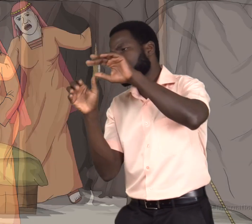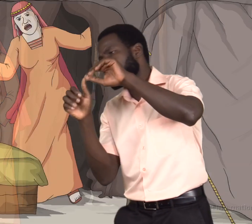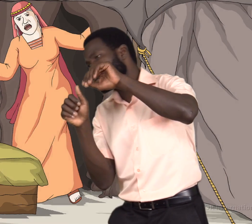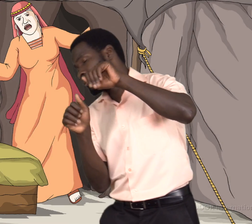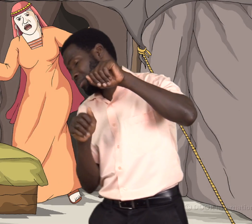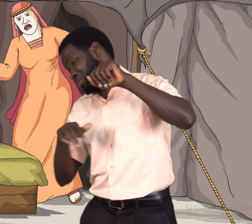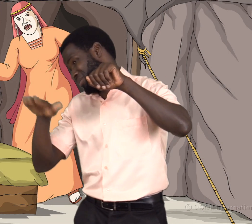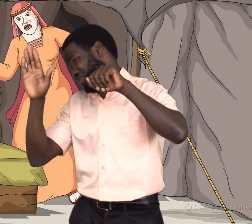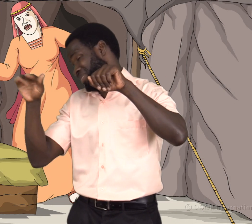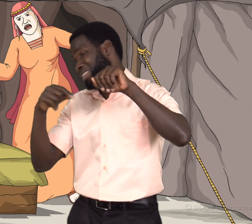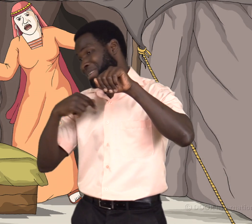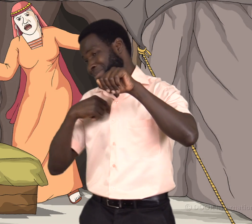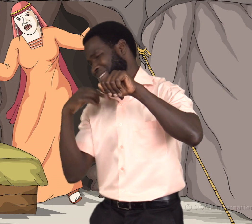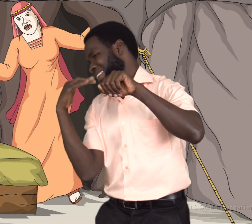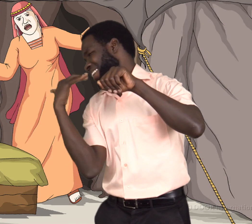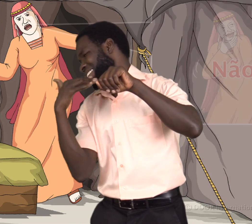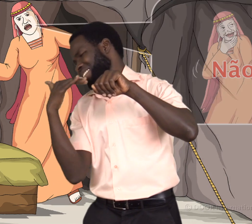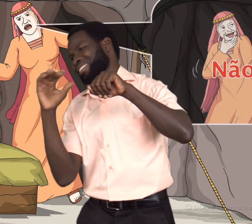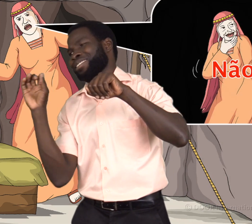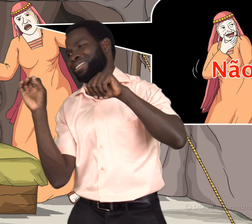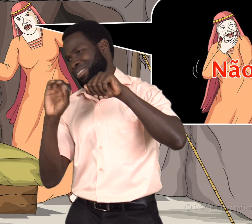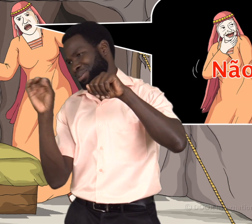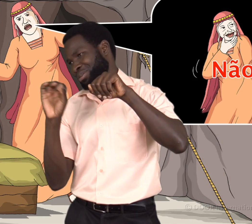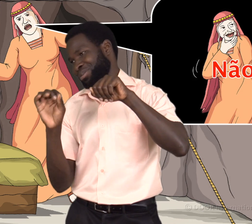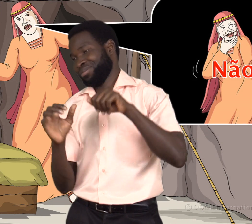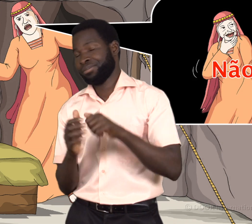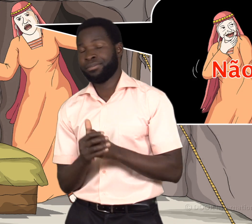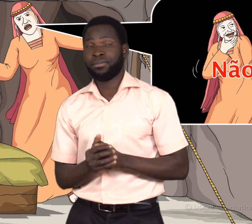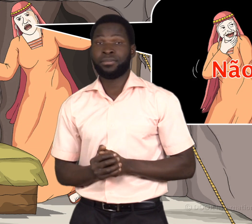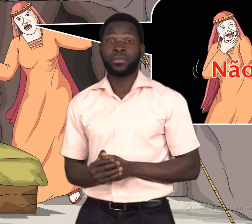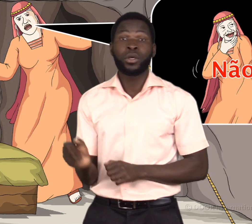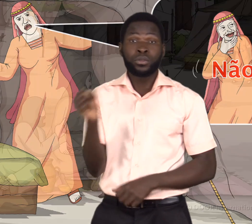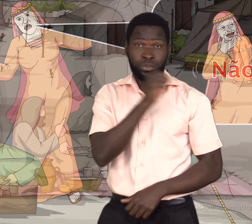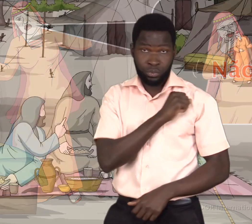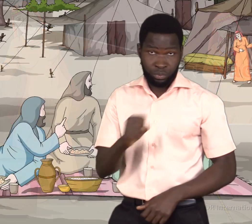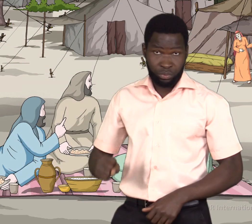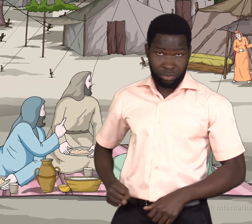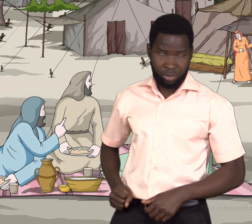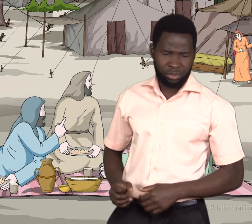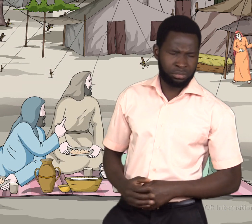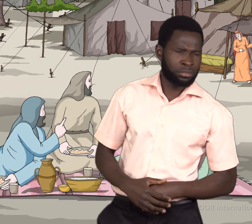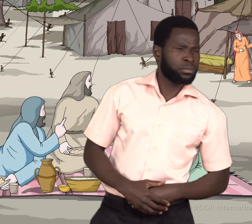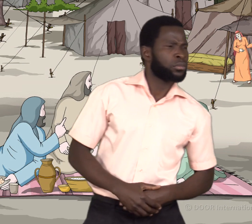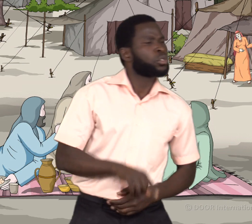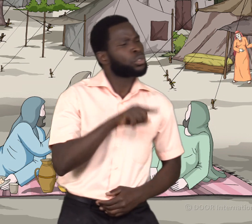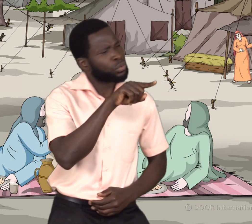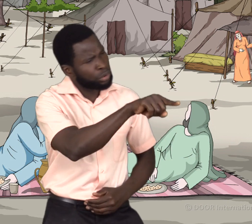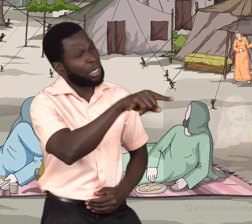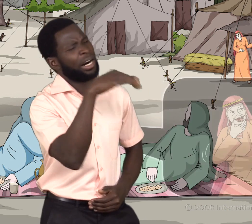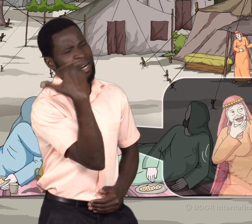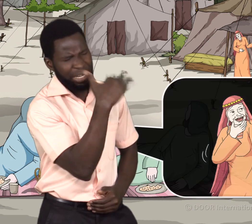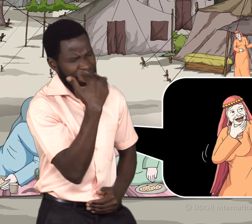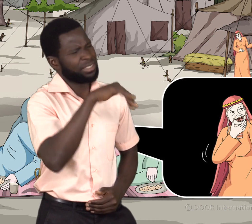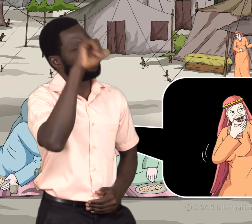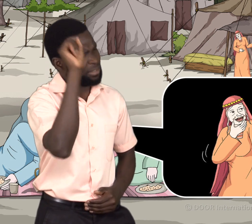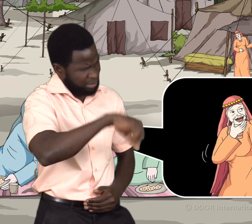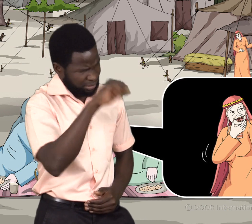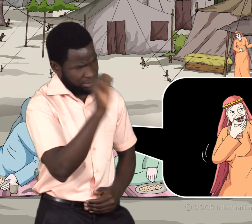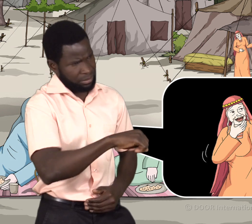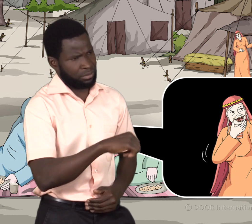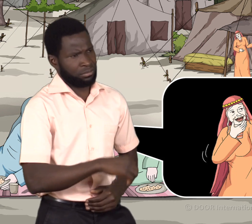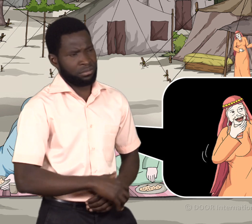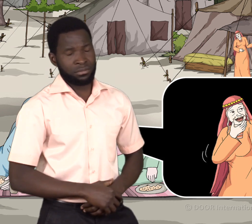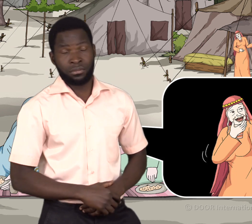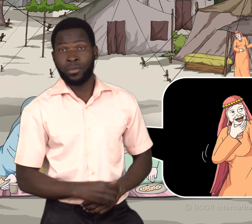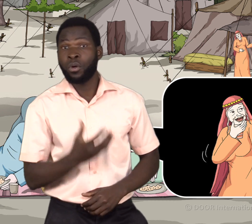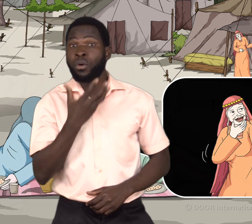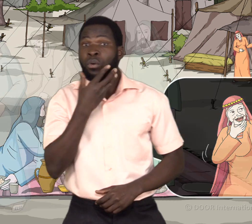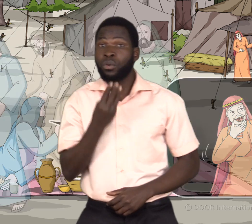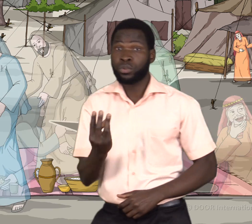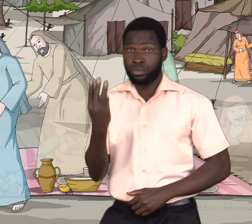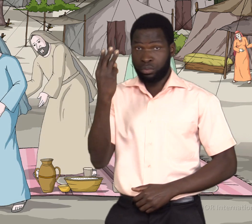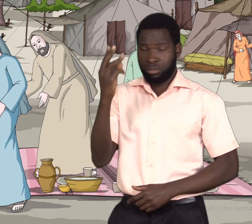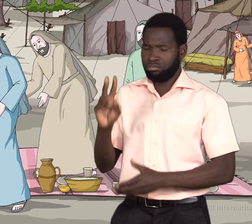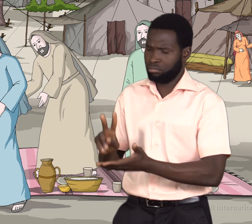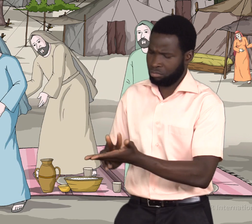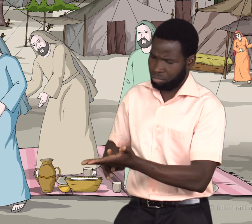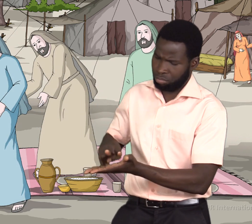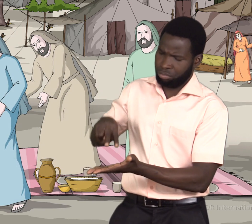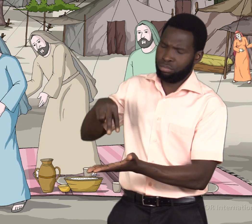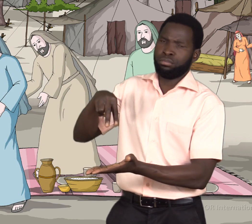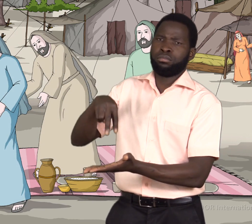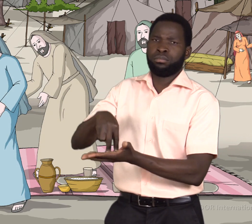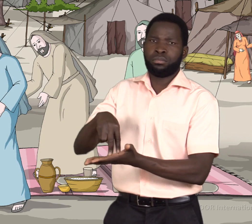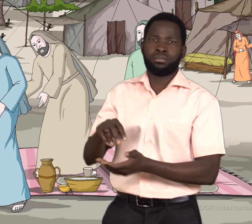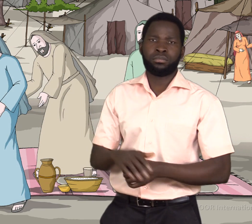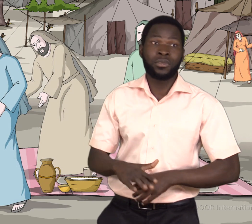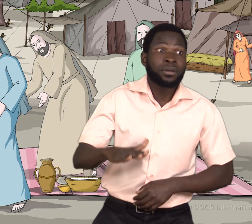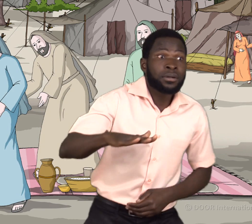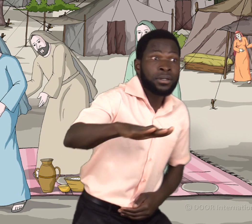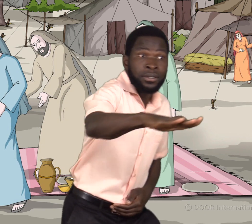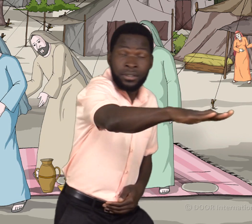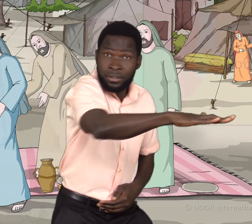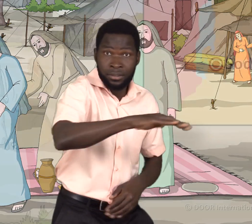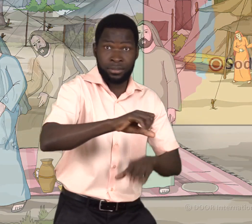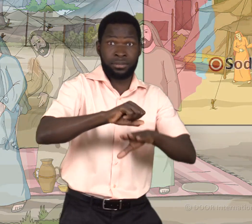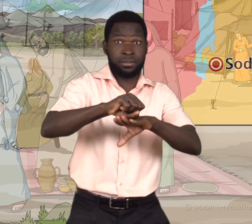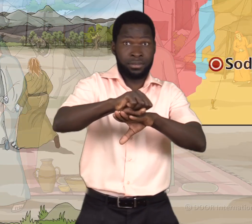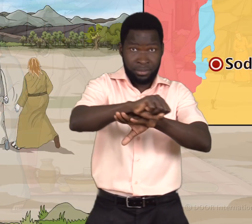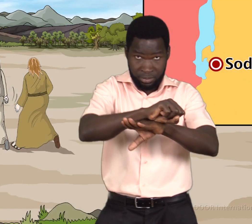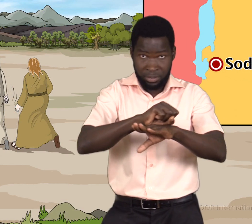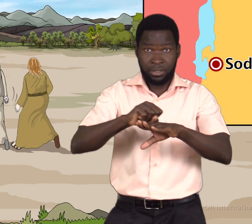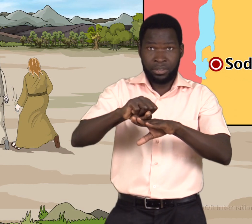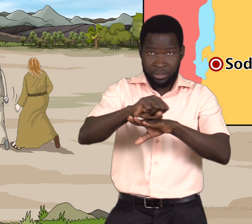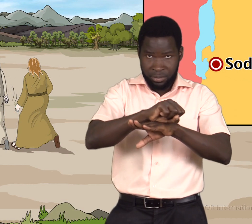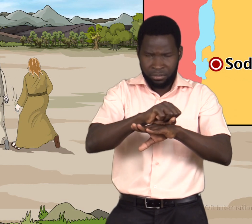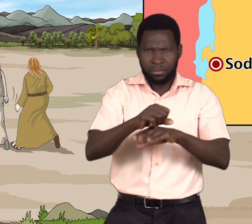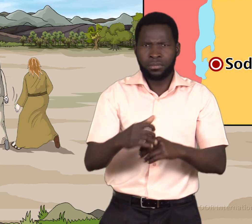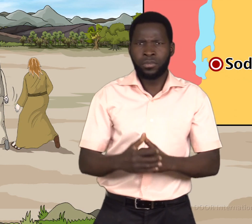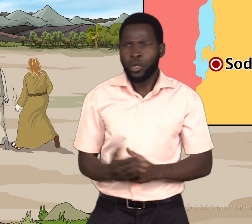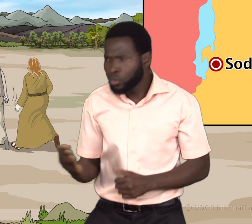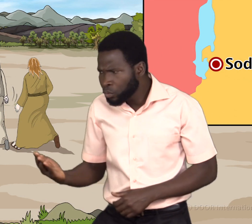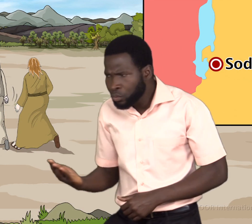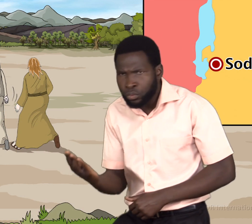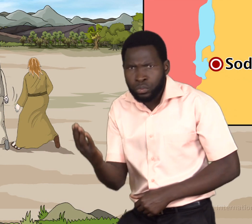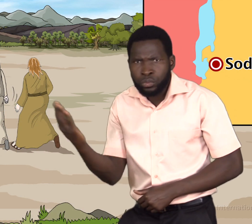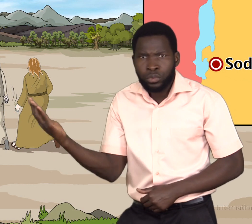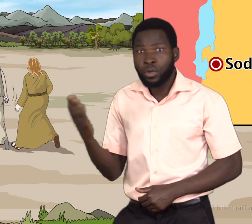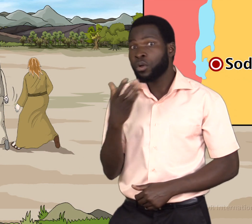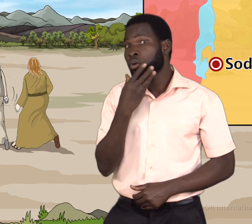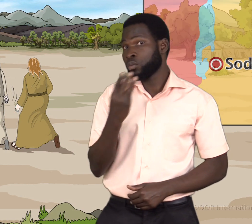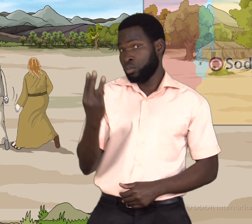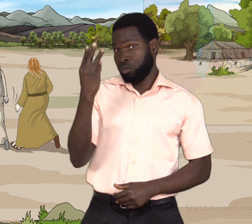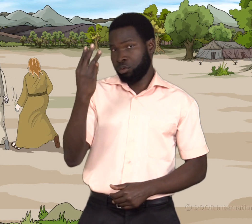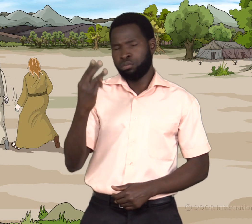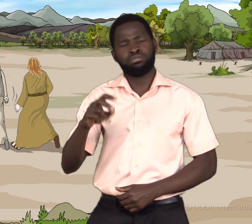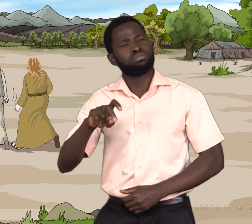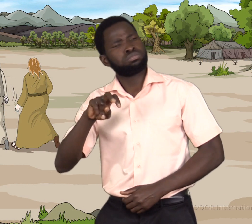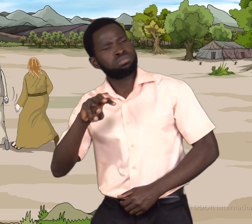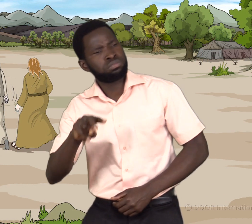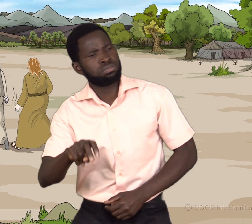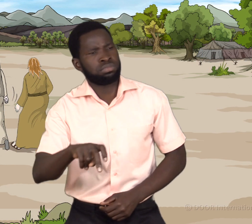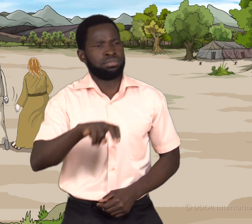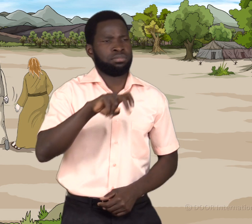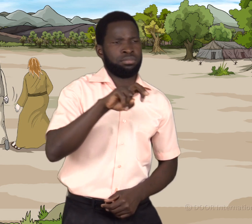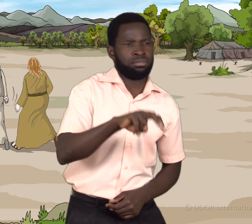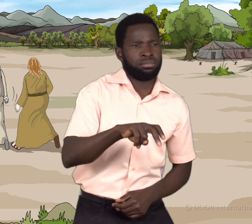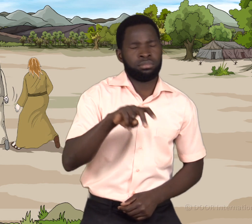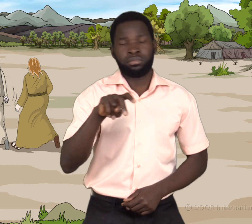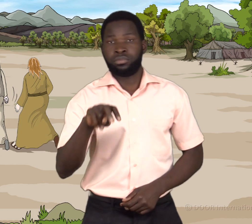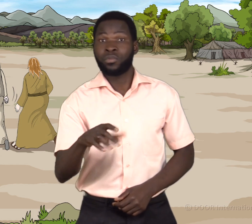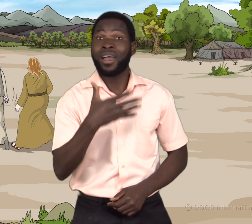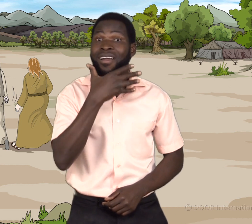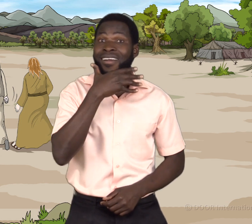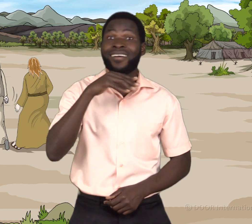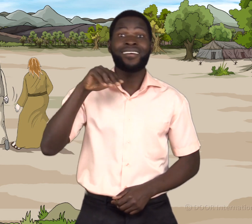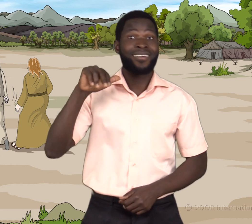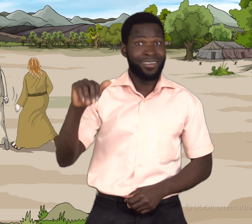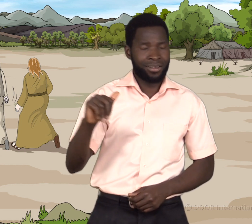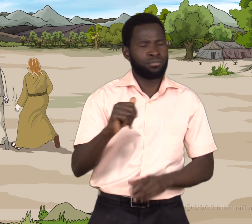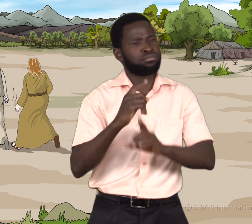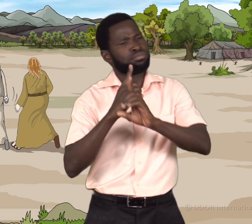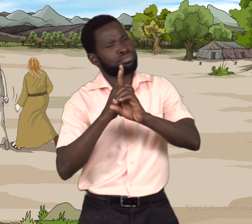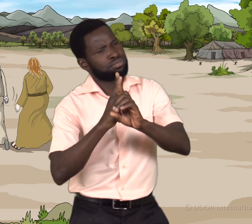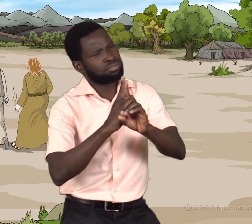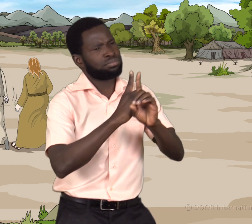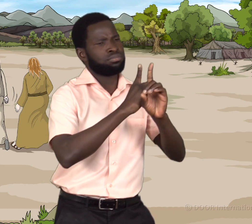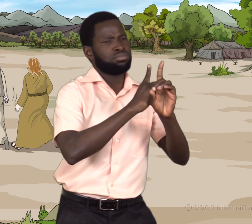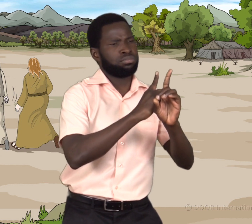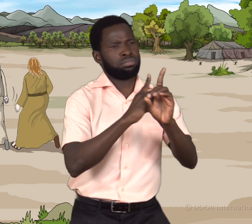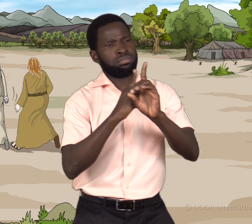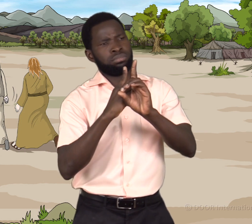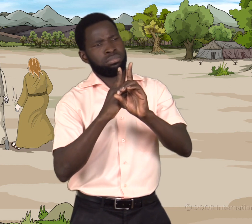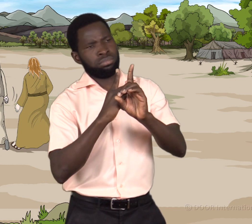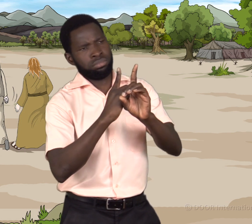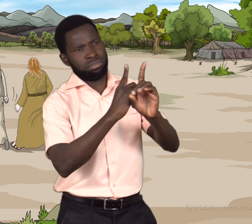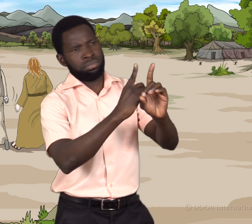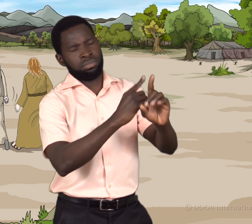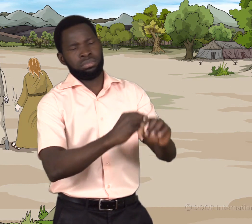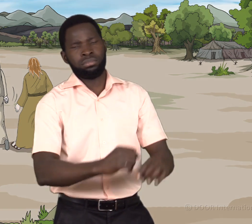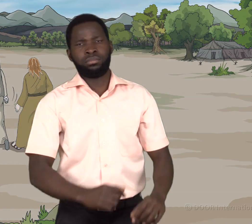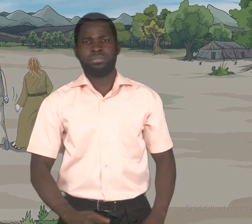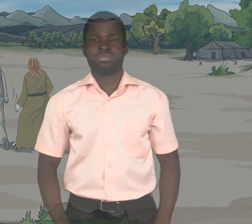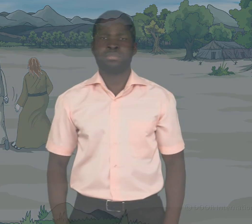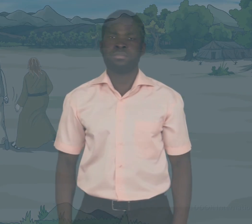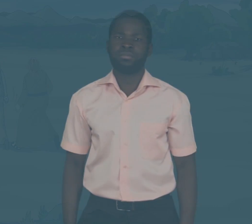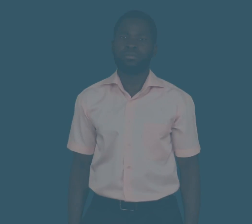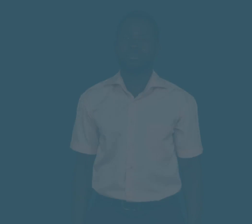“No,” replied the LORD, “but you did laugh.” When the men got up to leave, they looked out over Sodom, and Abraham walked along with them to see them off.